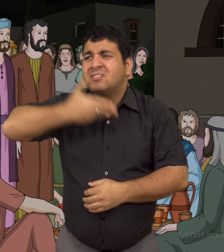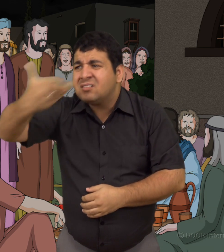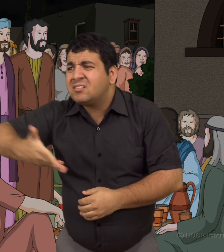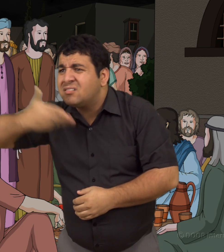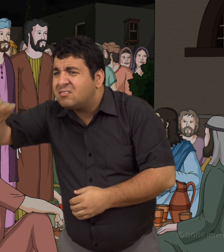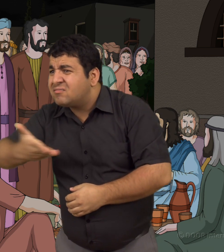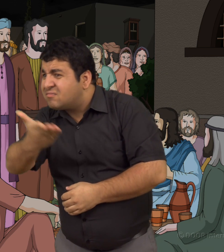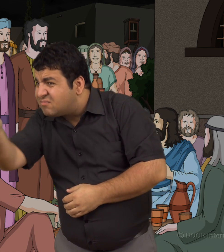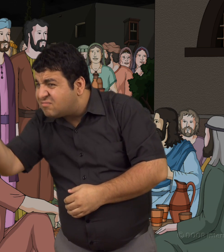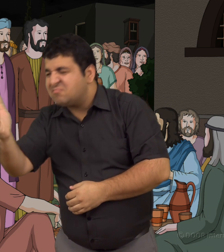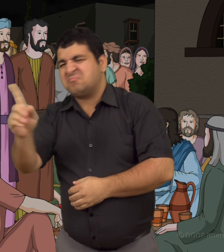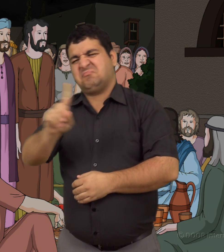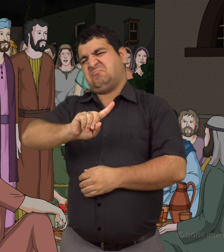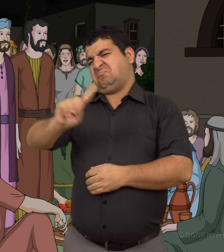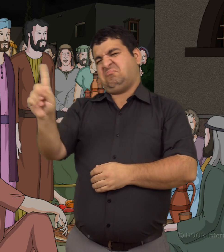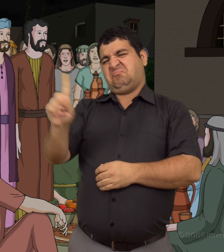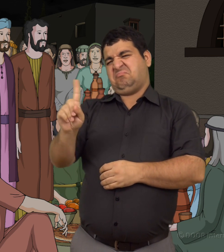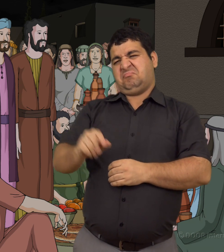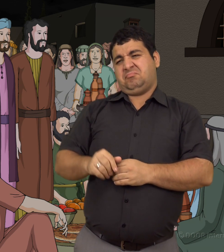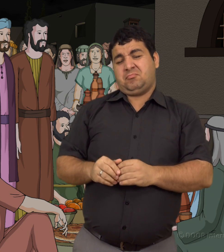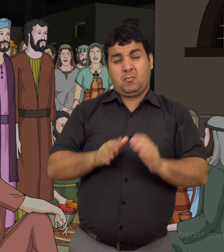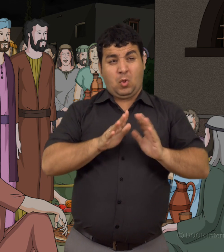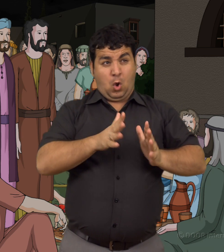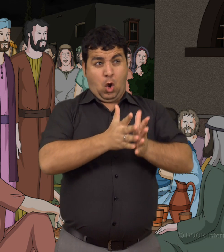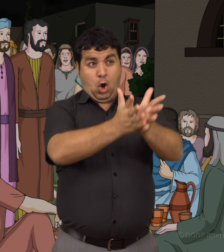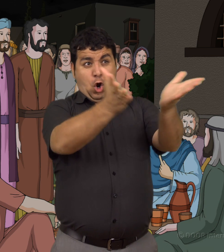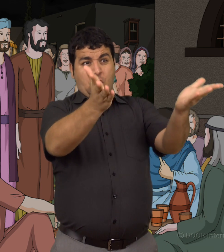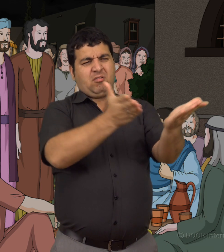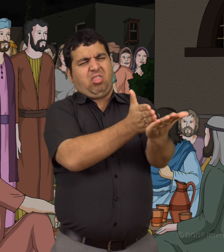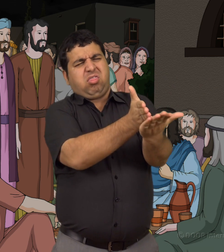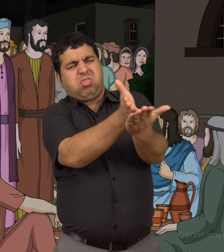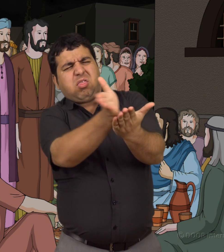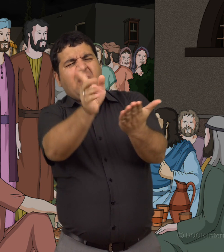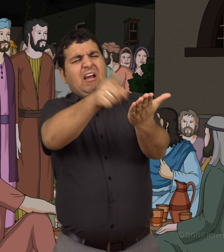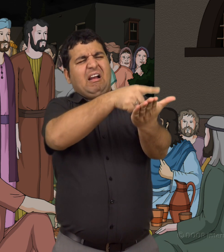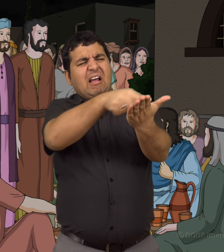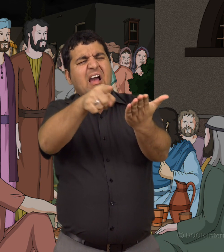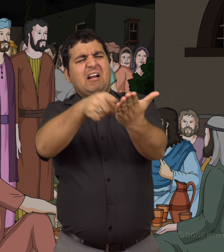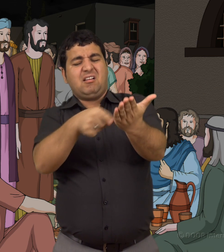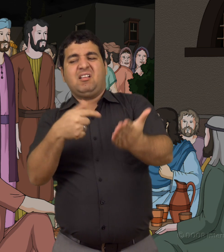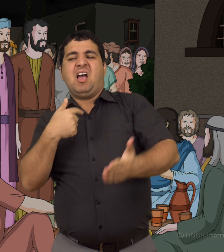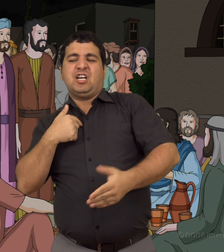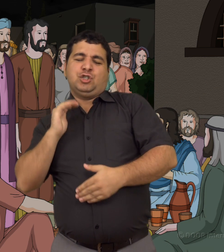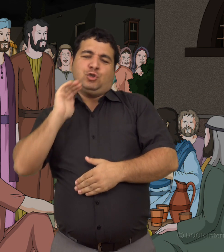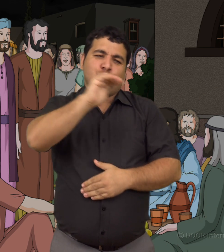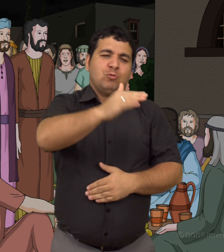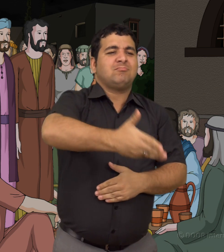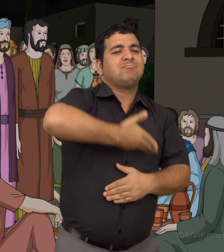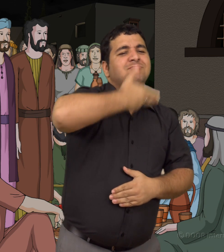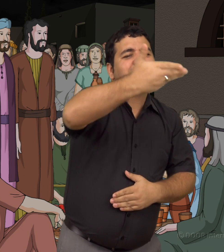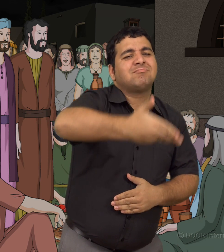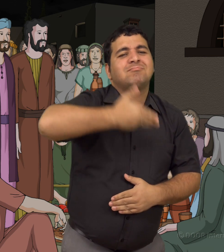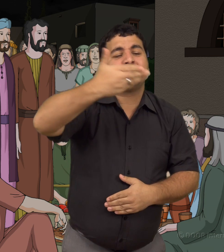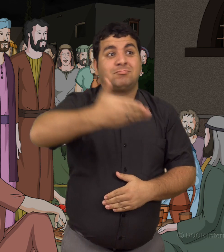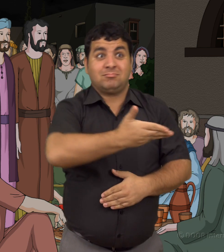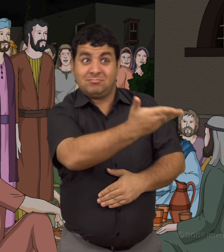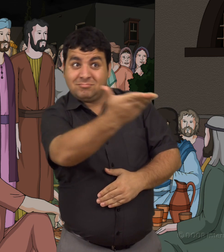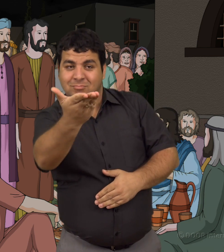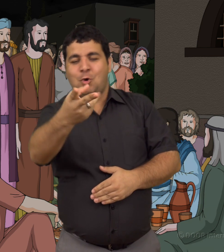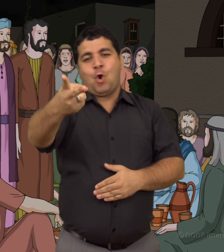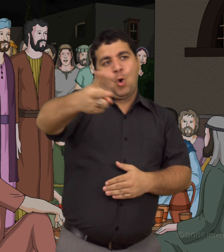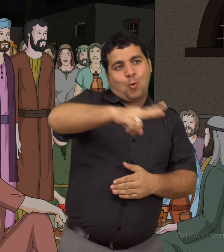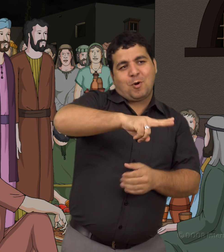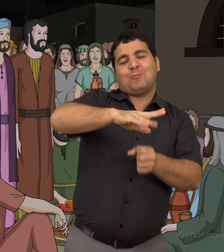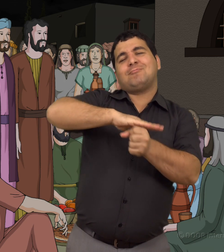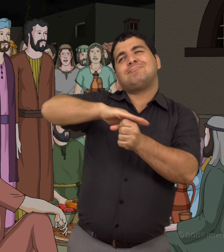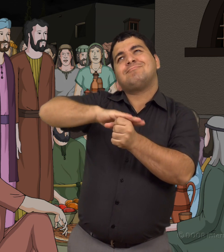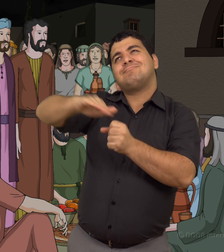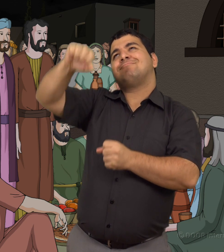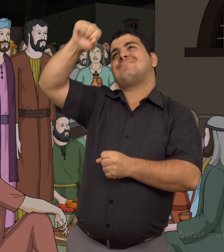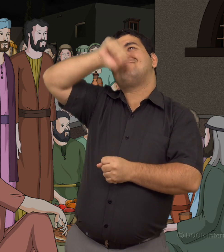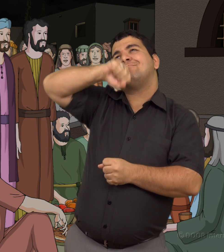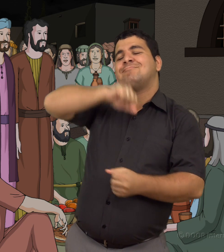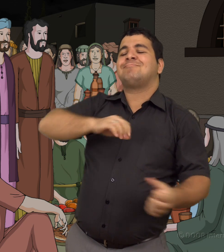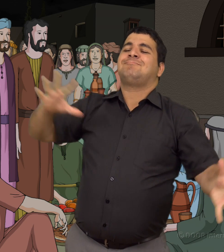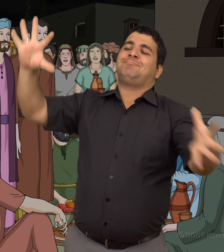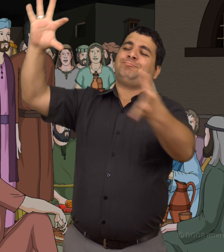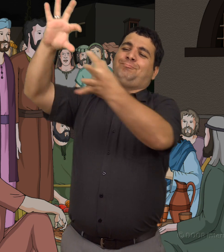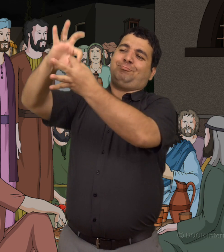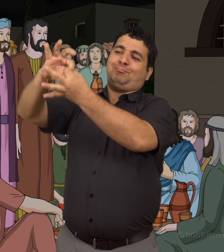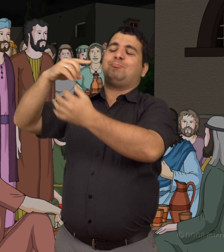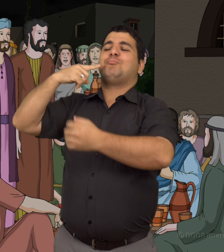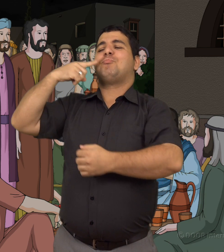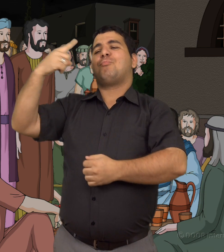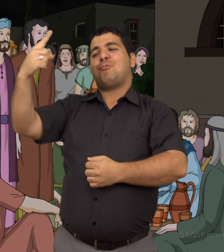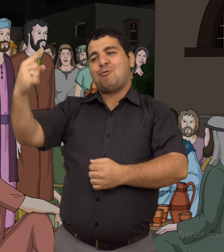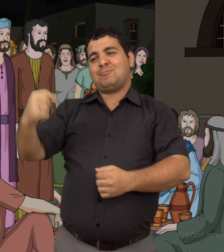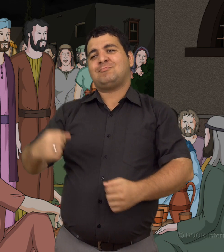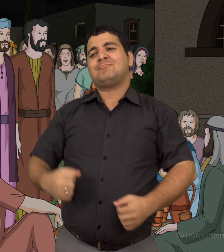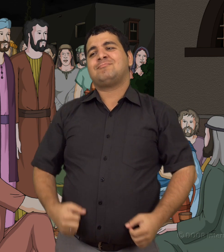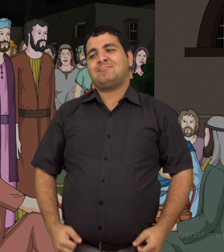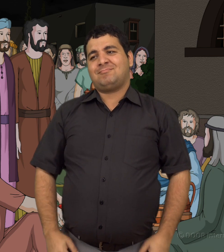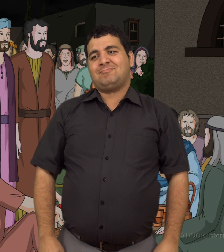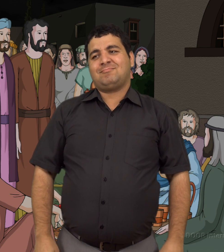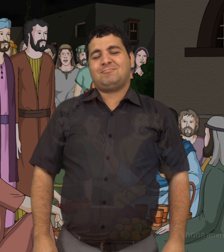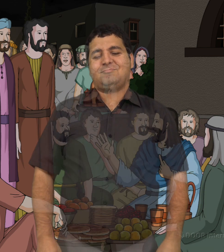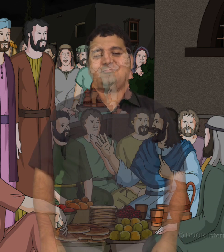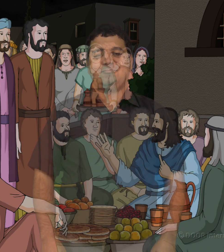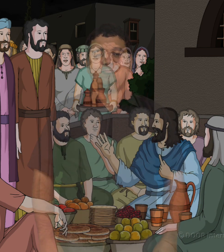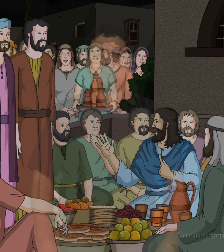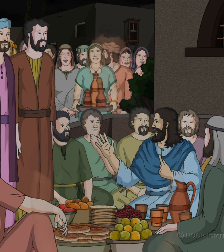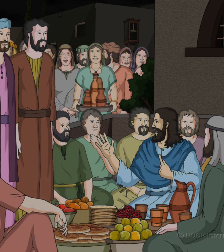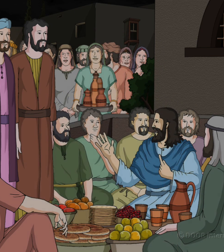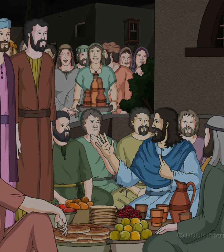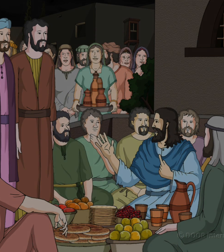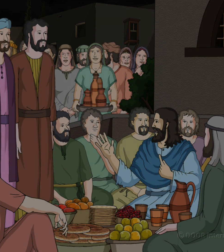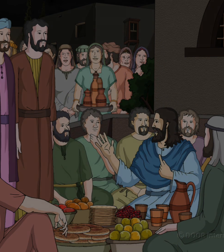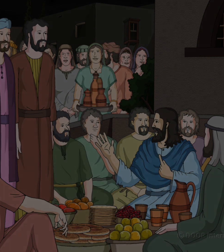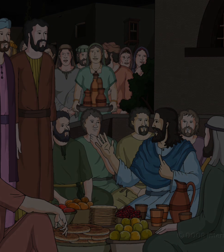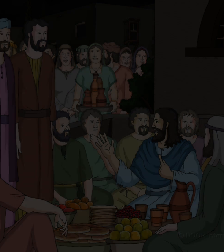I have not come to call the righteous, but sinners.”